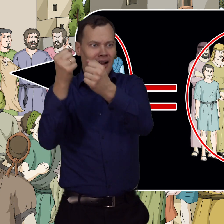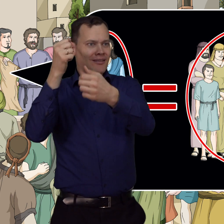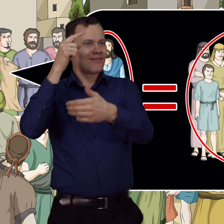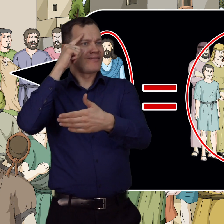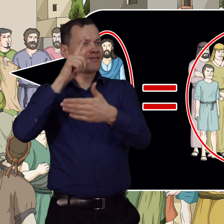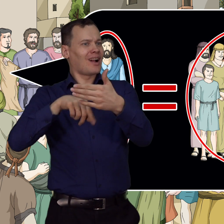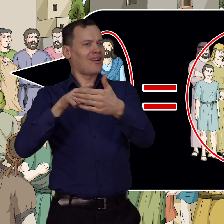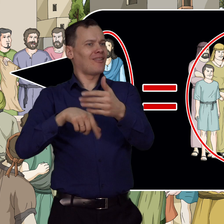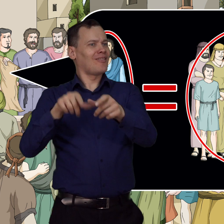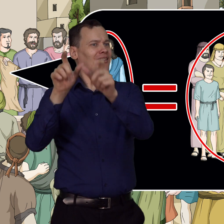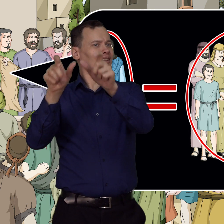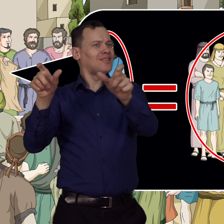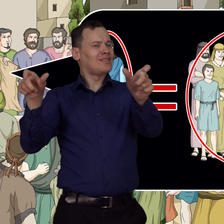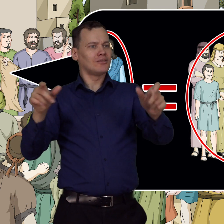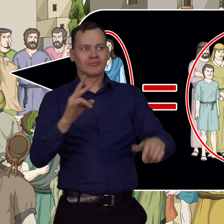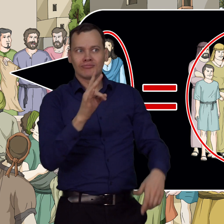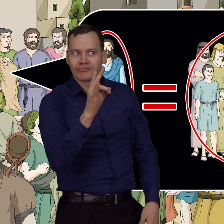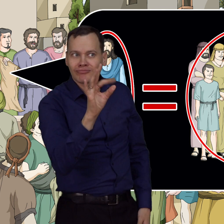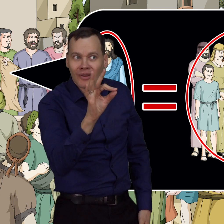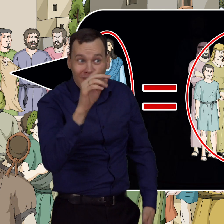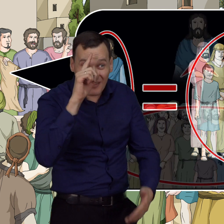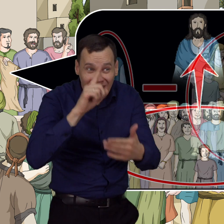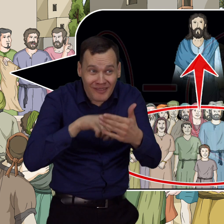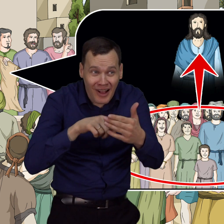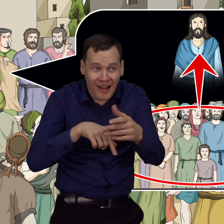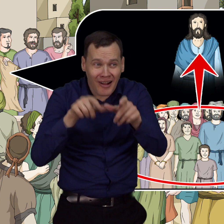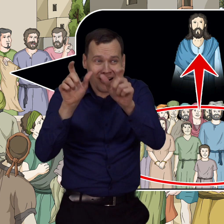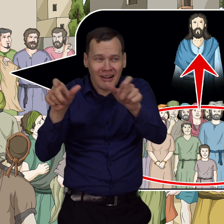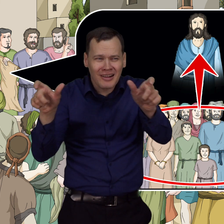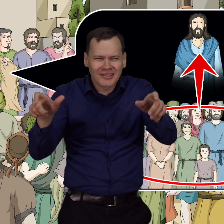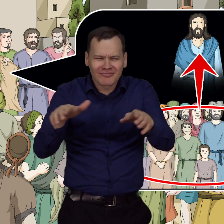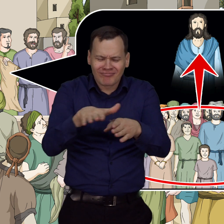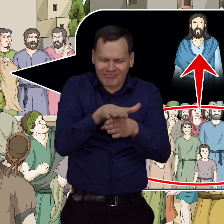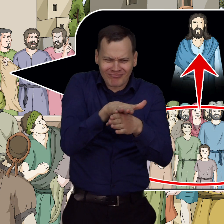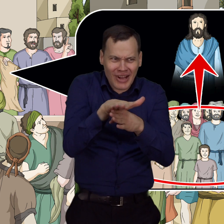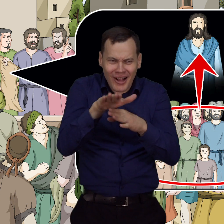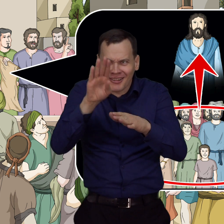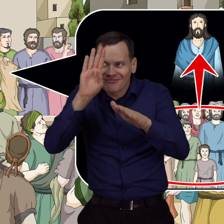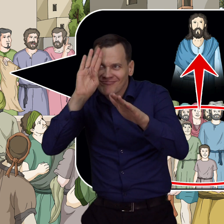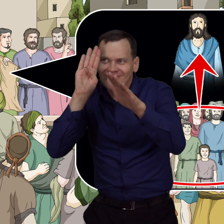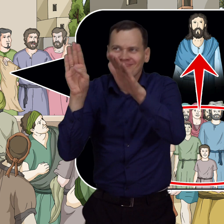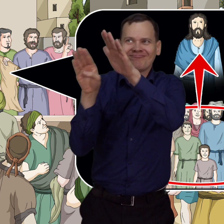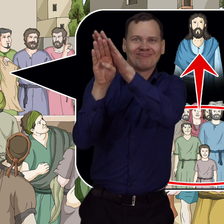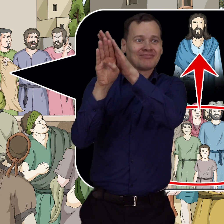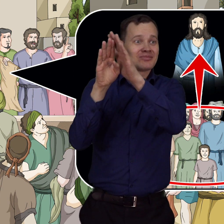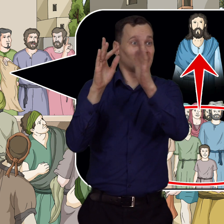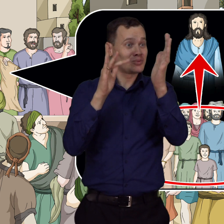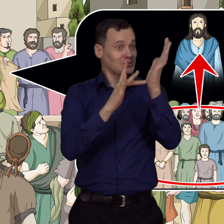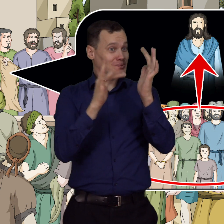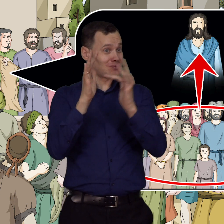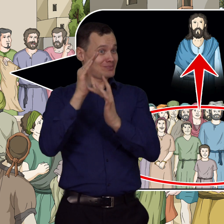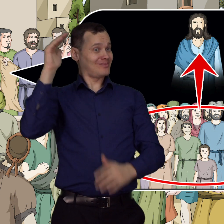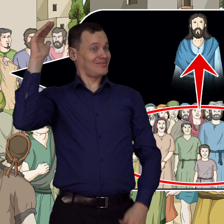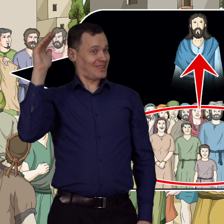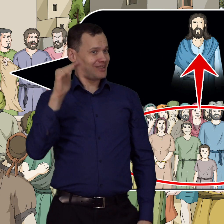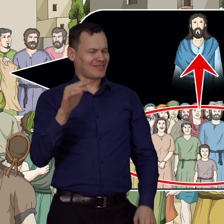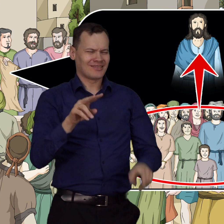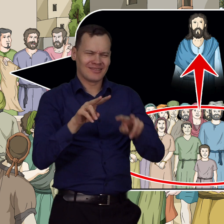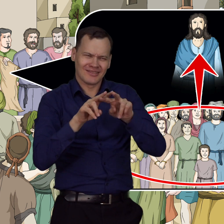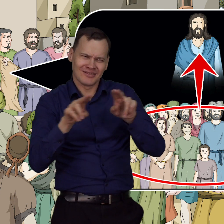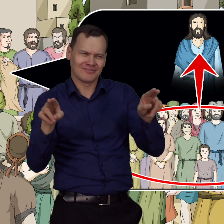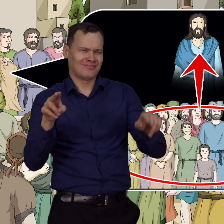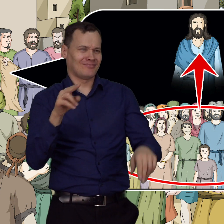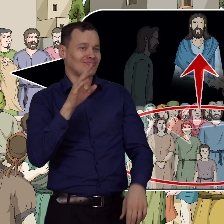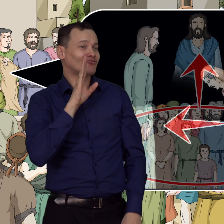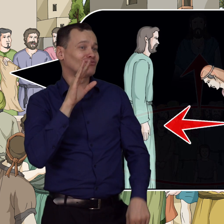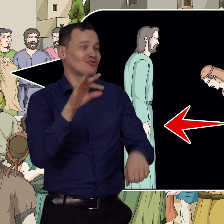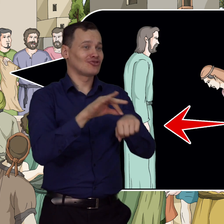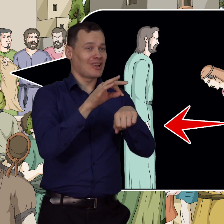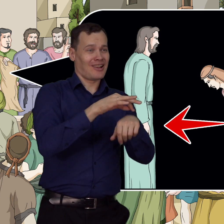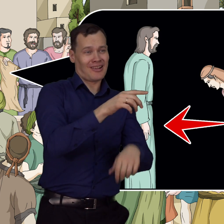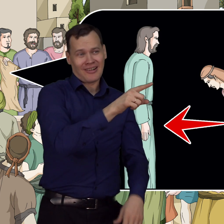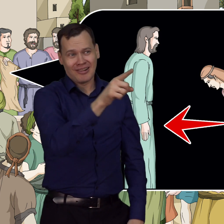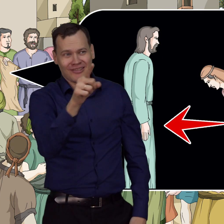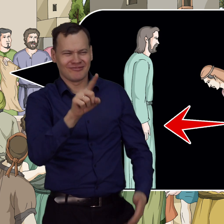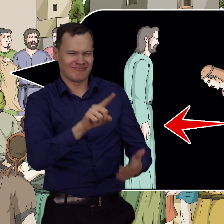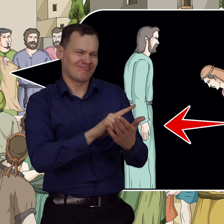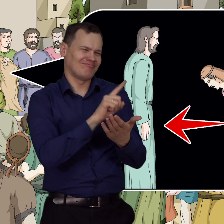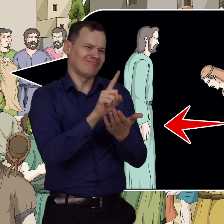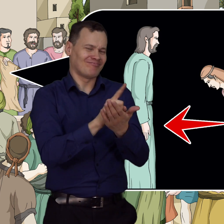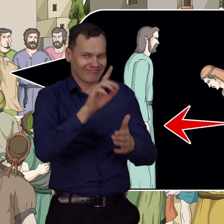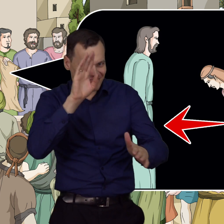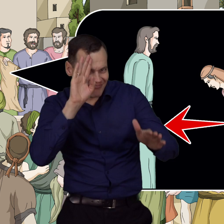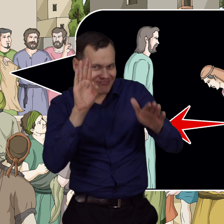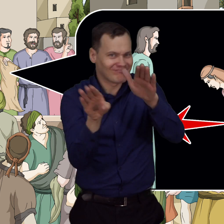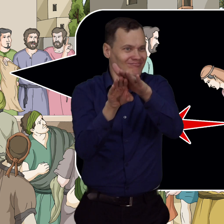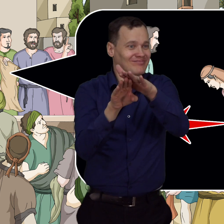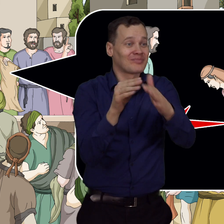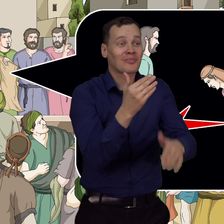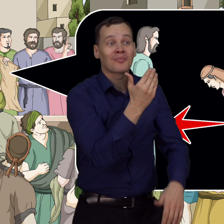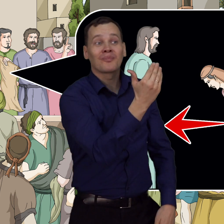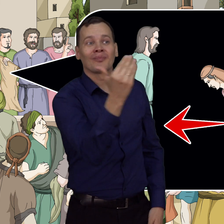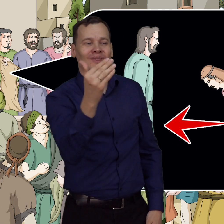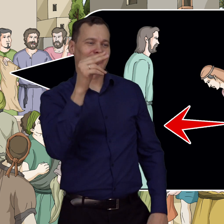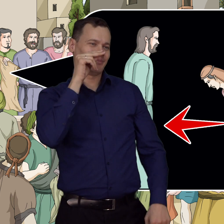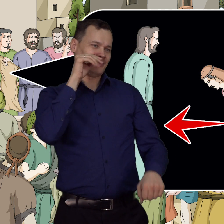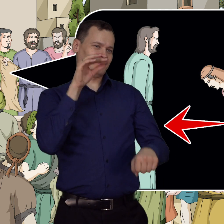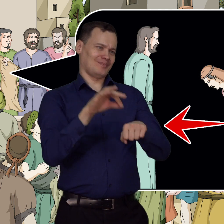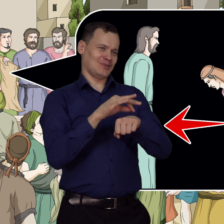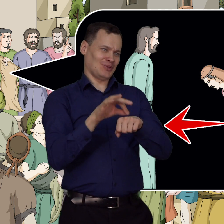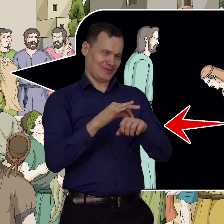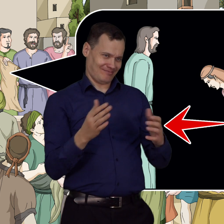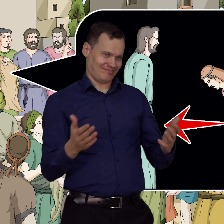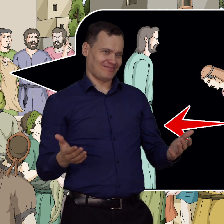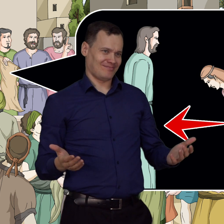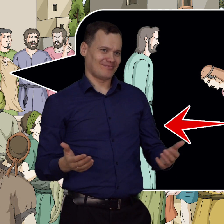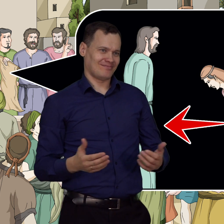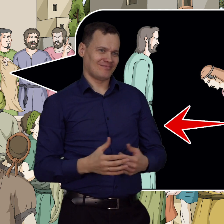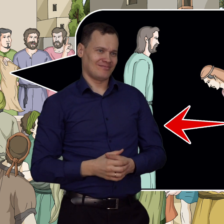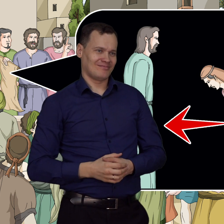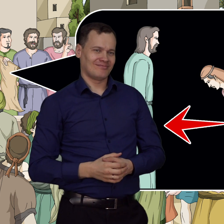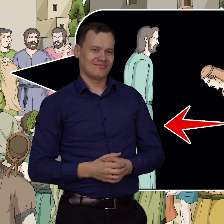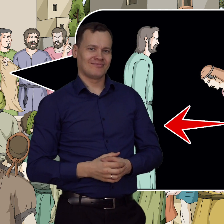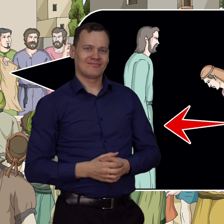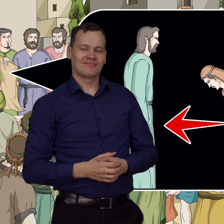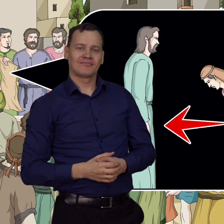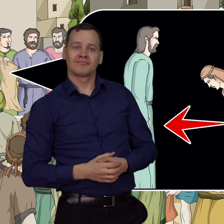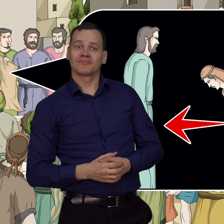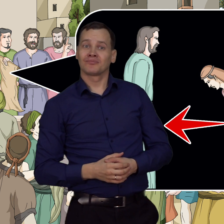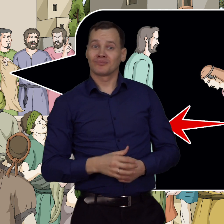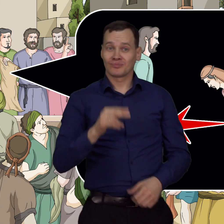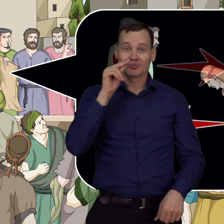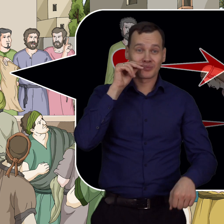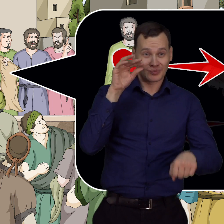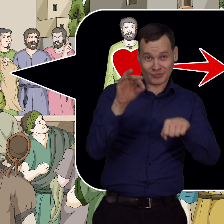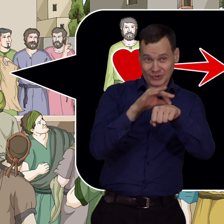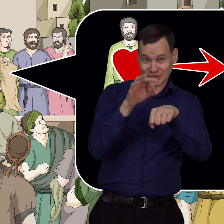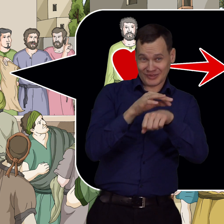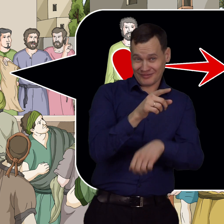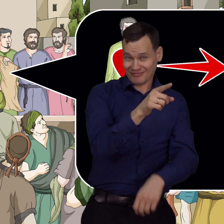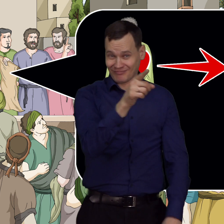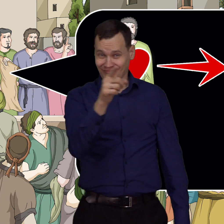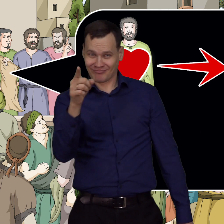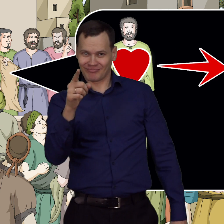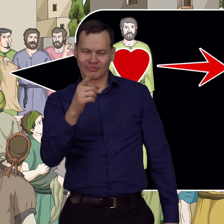Now as the church submits to Christ, so also wives should submit to their husbands in everything.